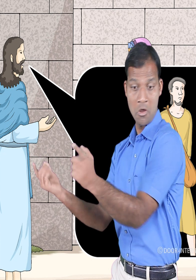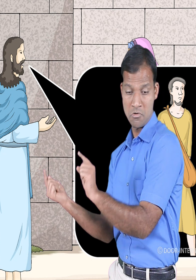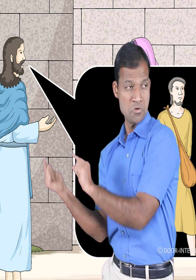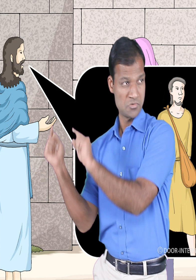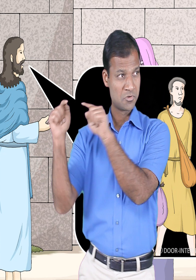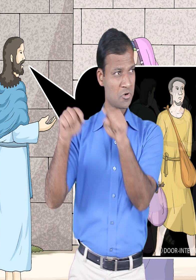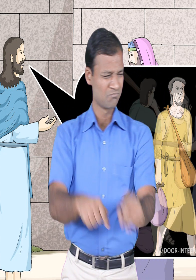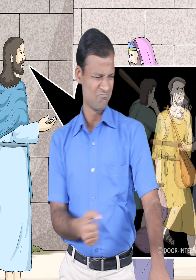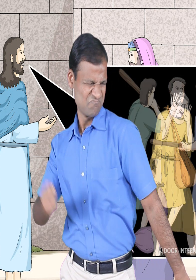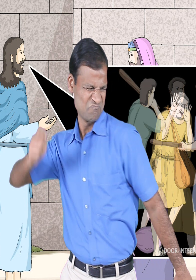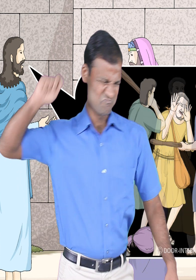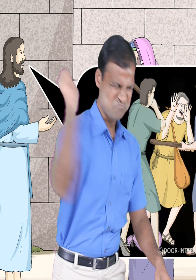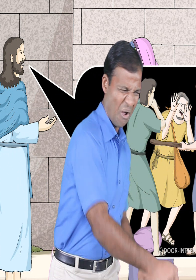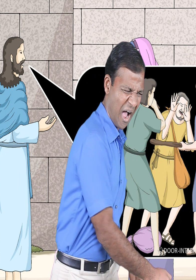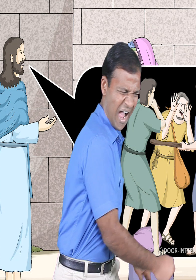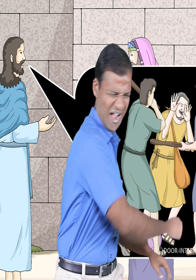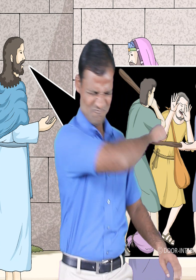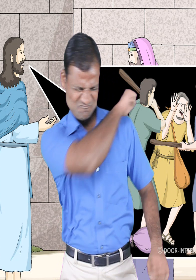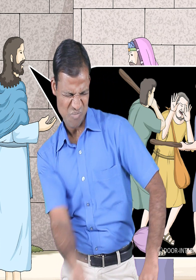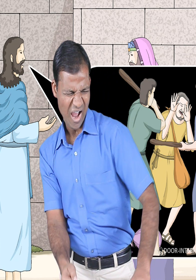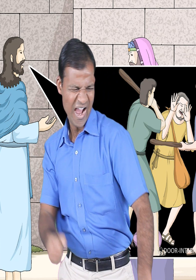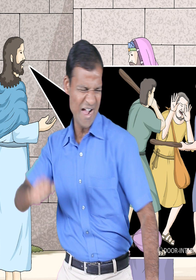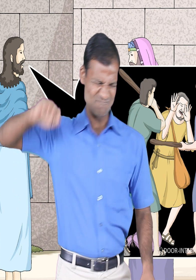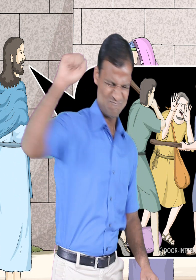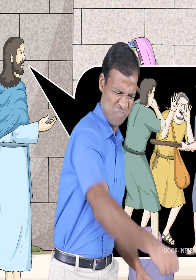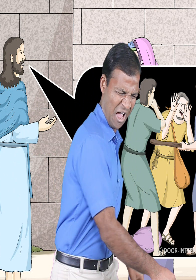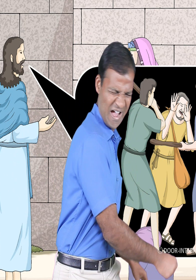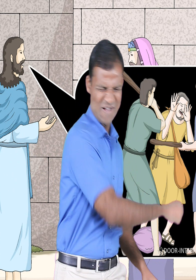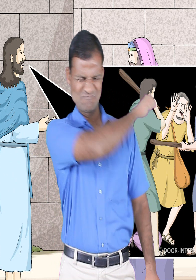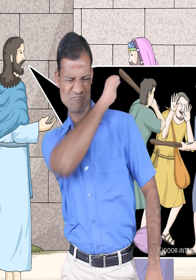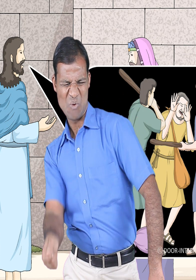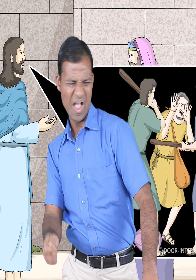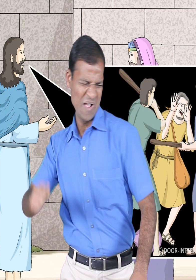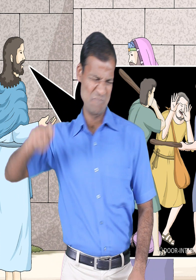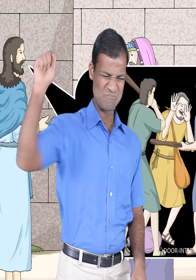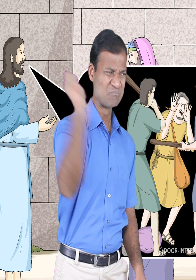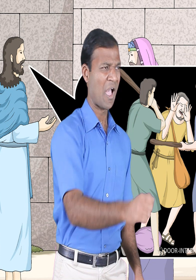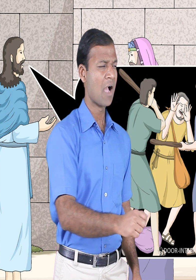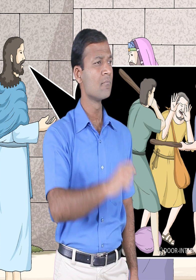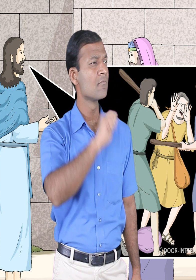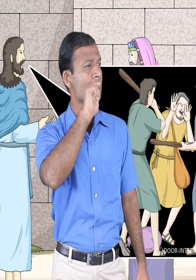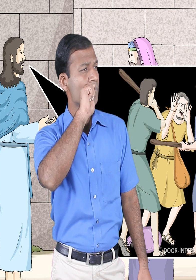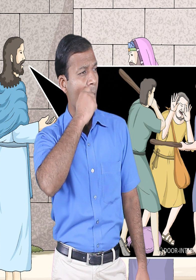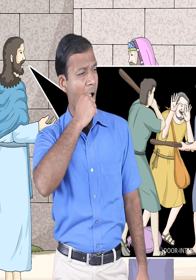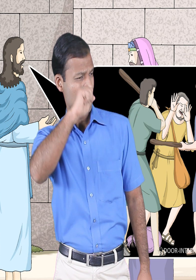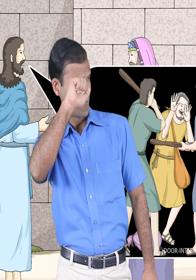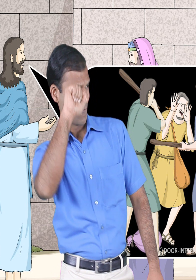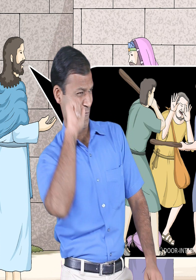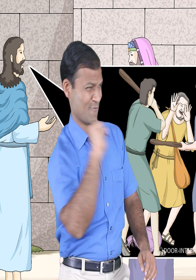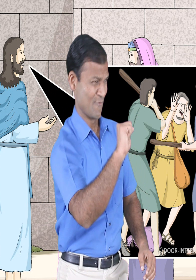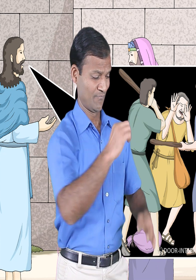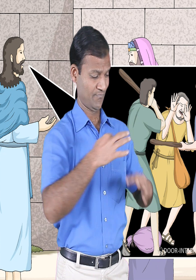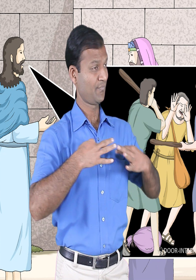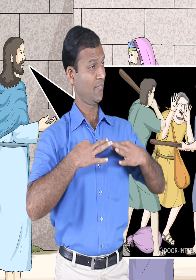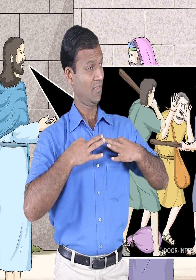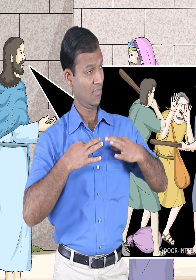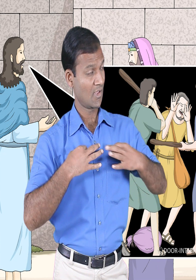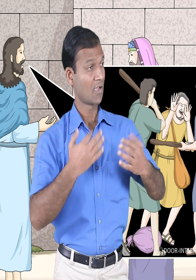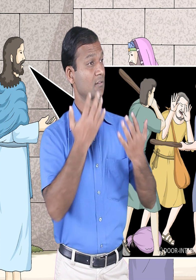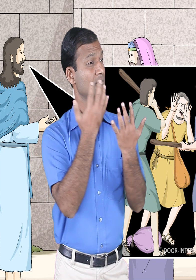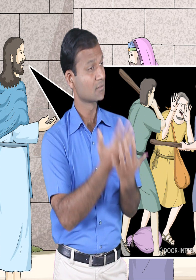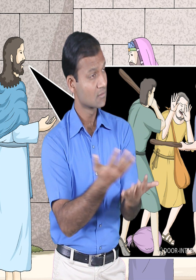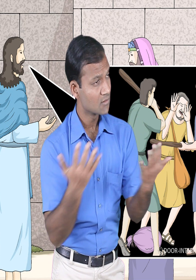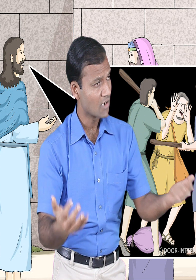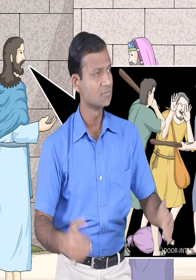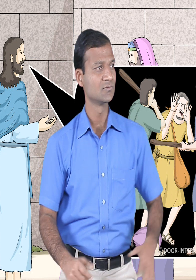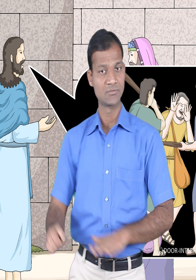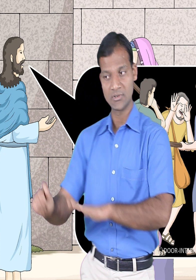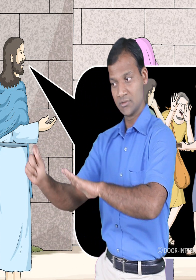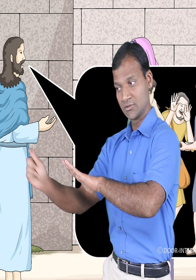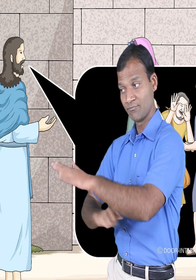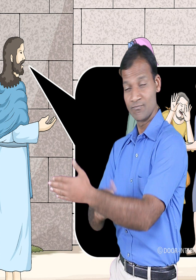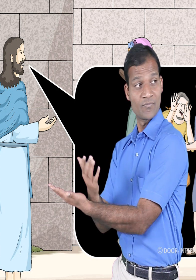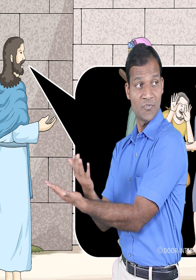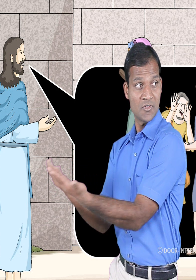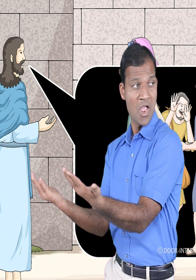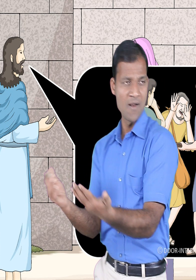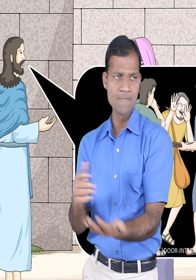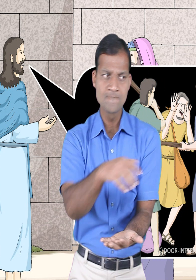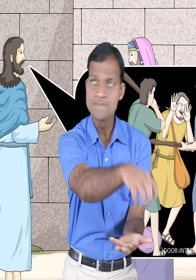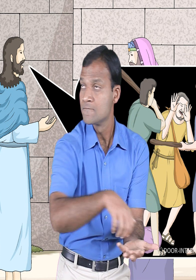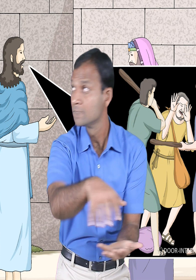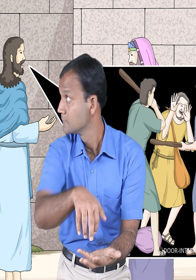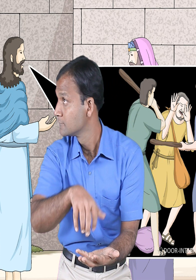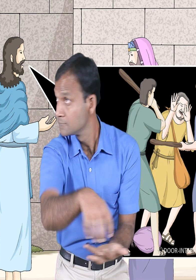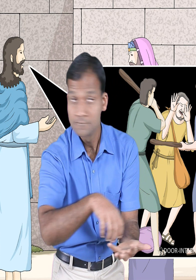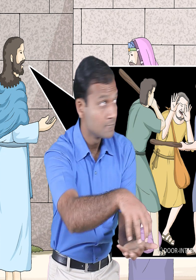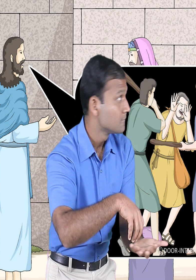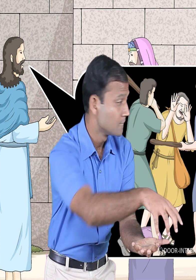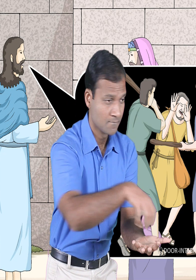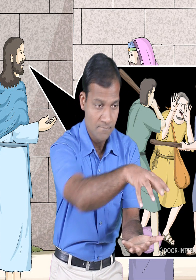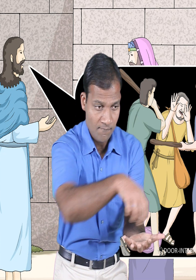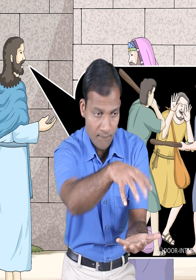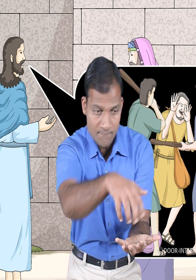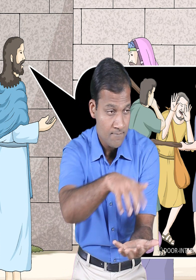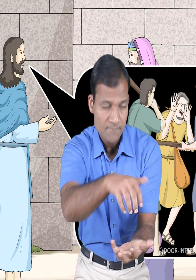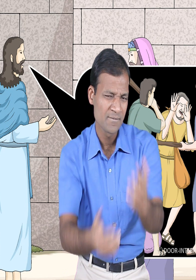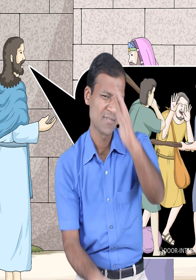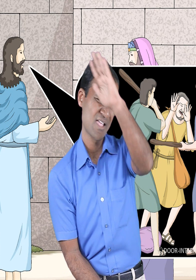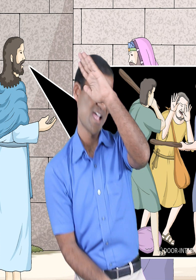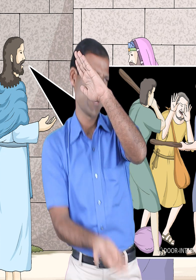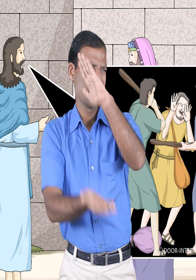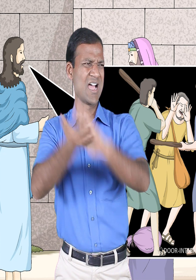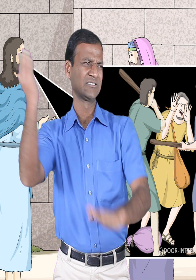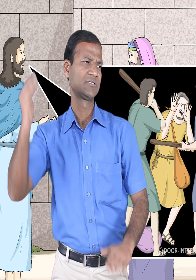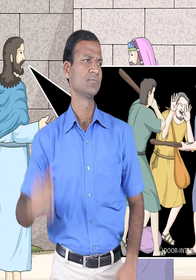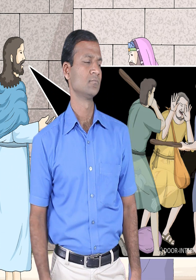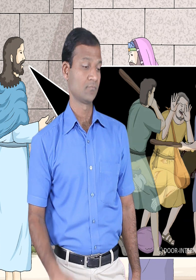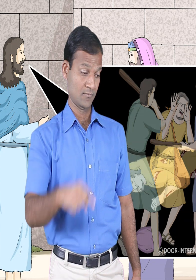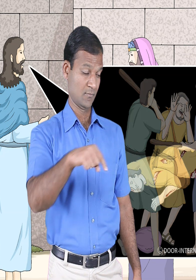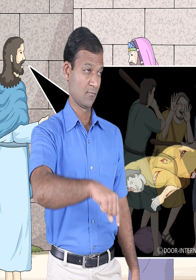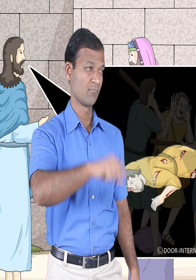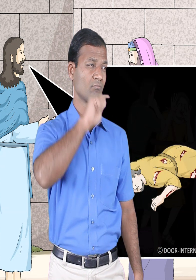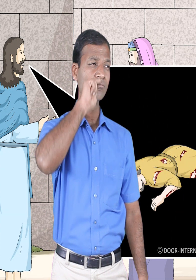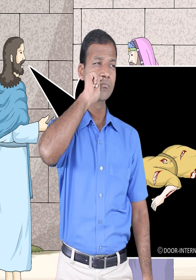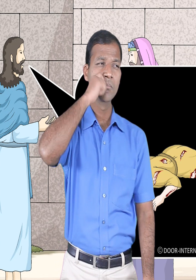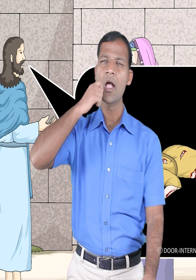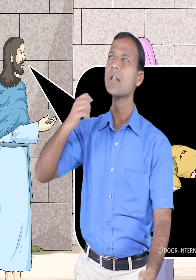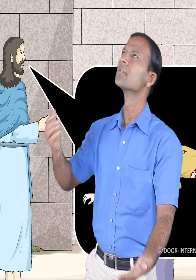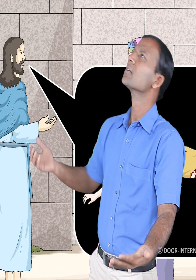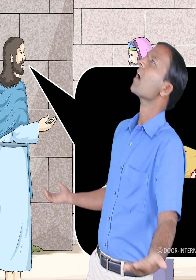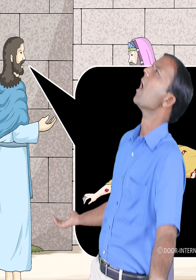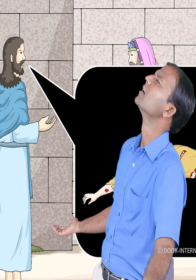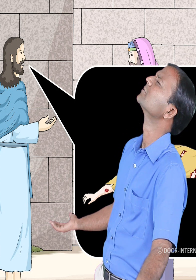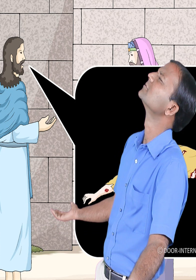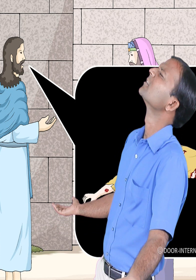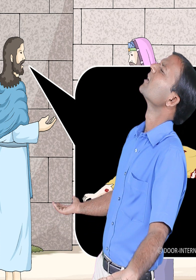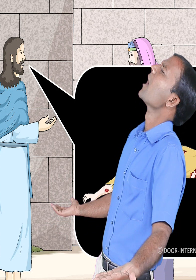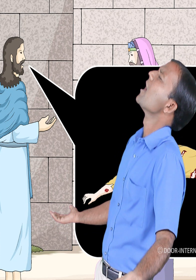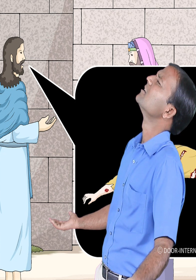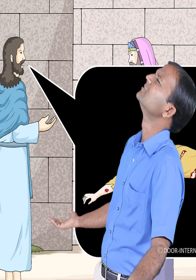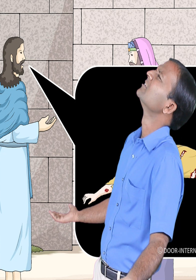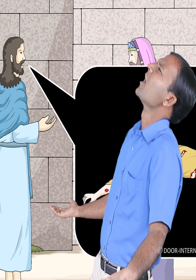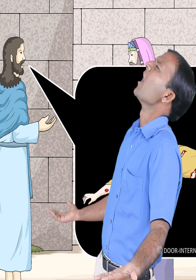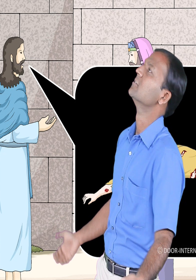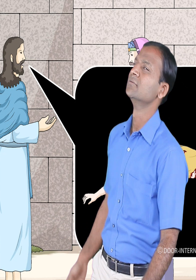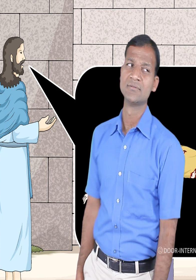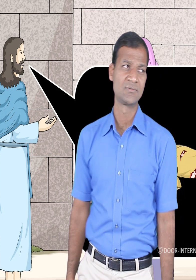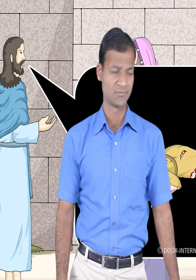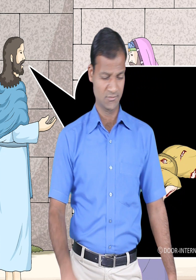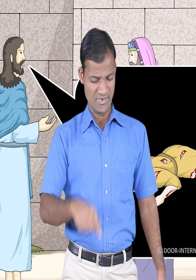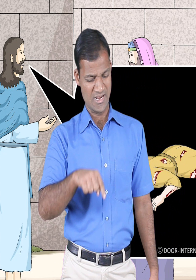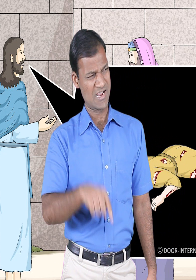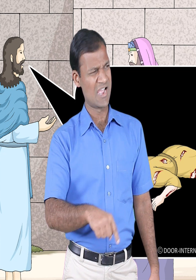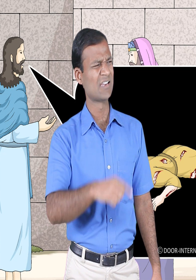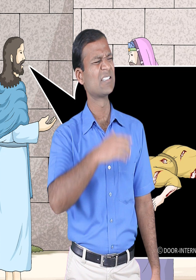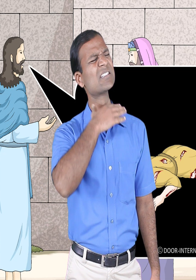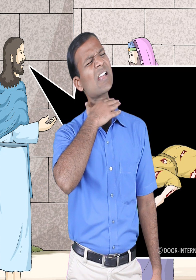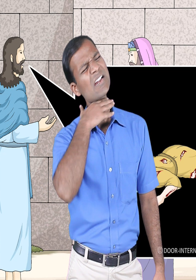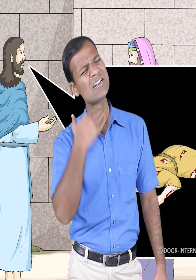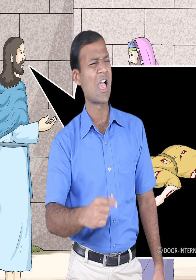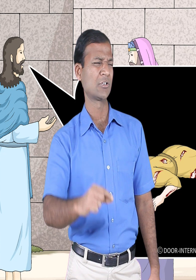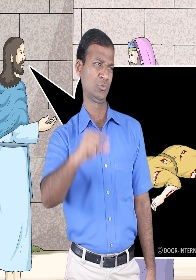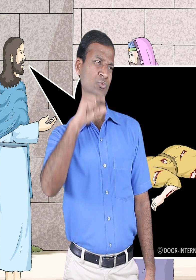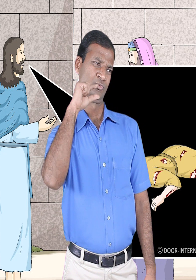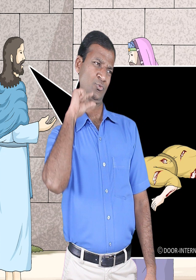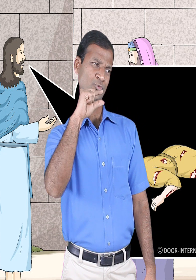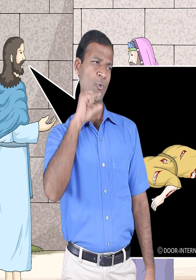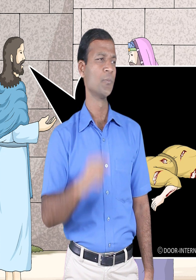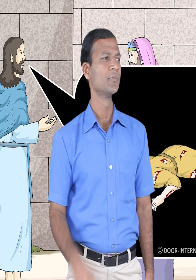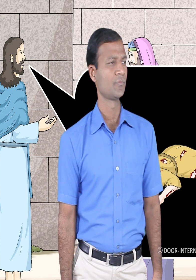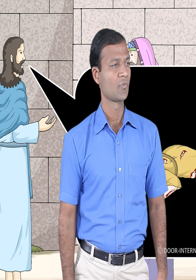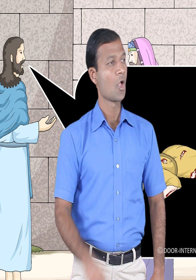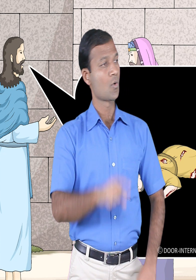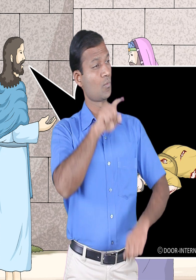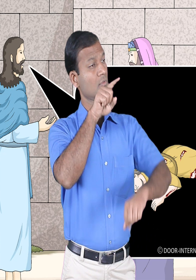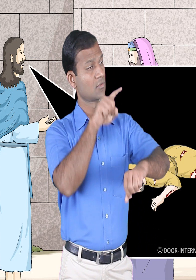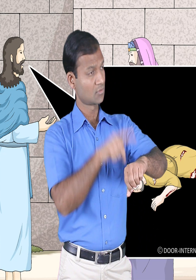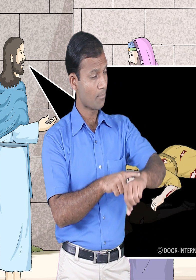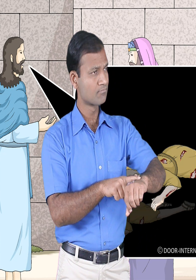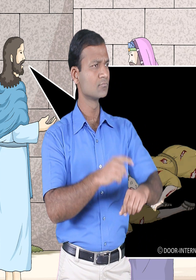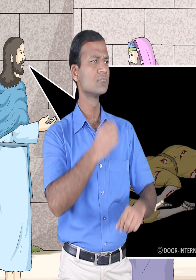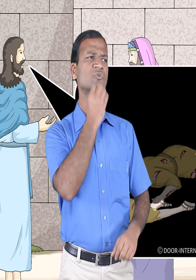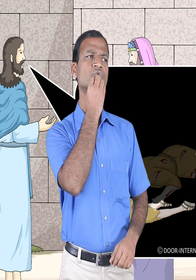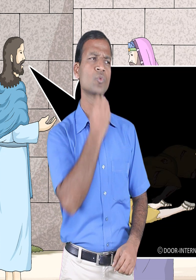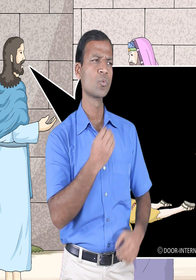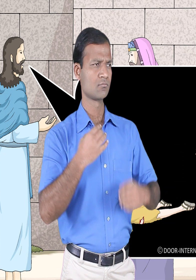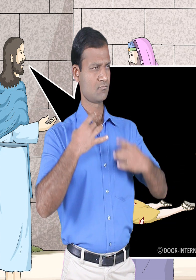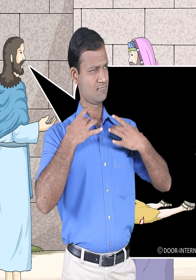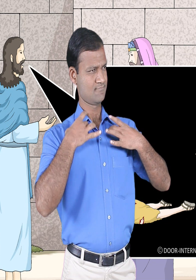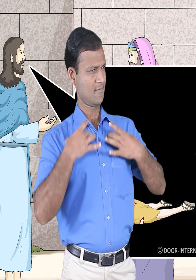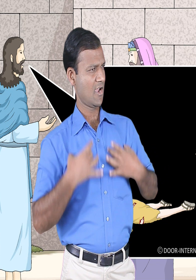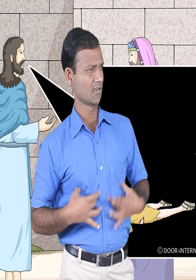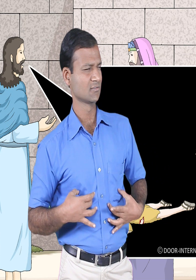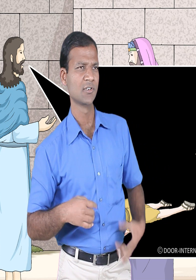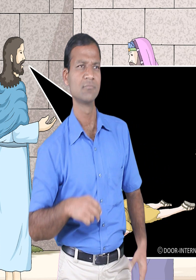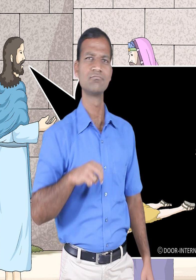They stripped him, beat him, and went away, leaving him half dead.